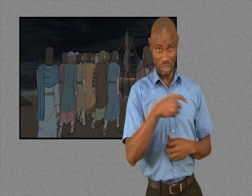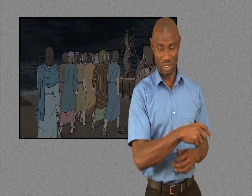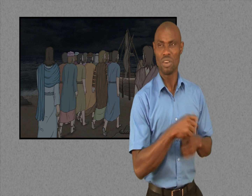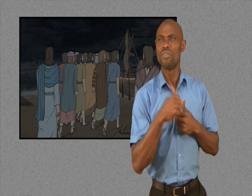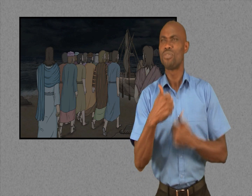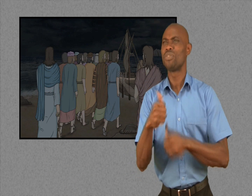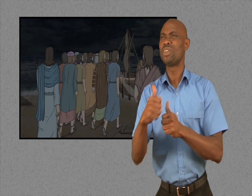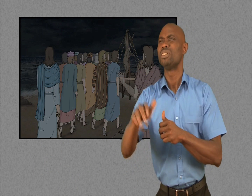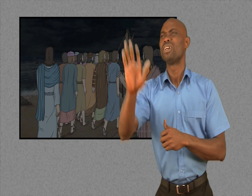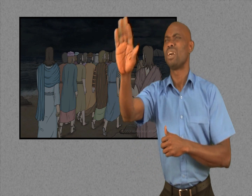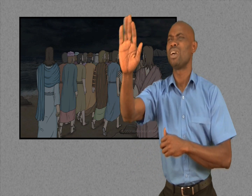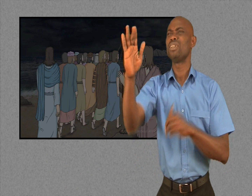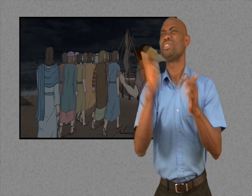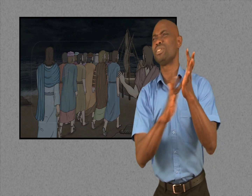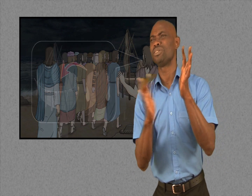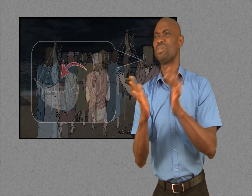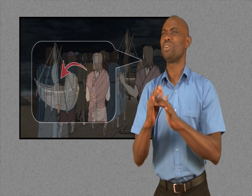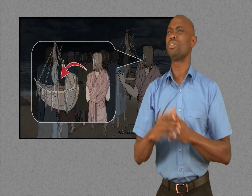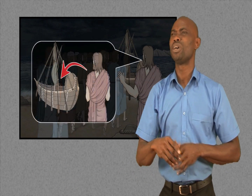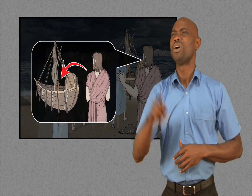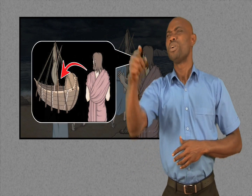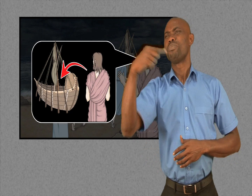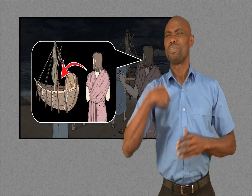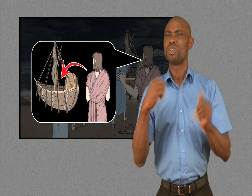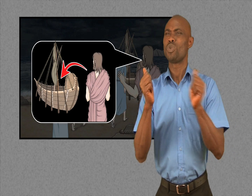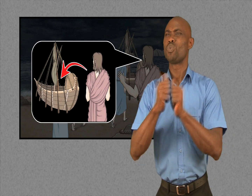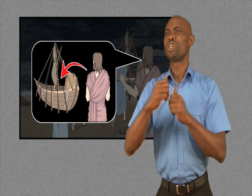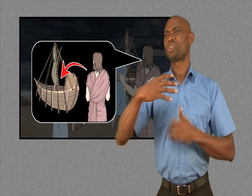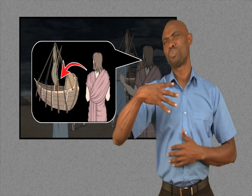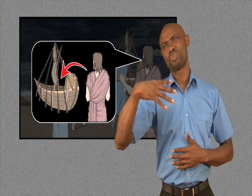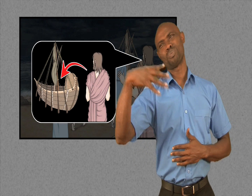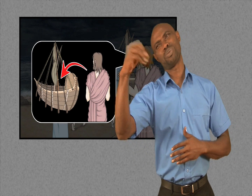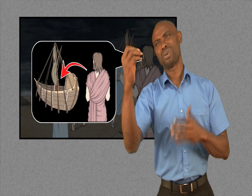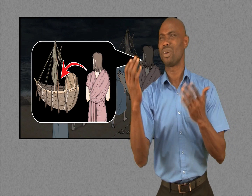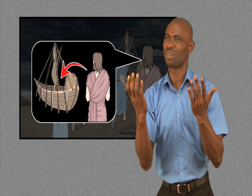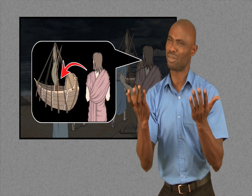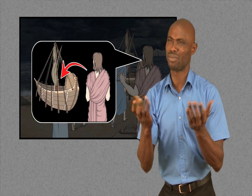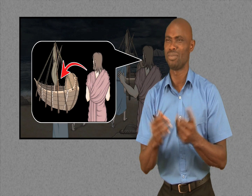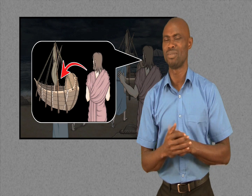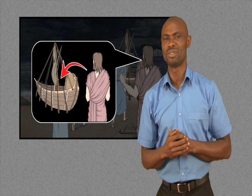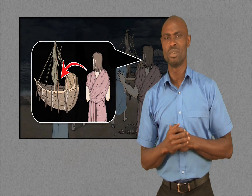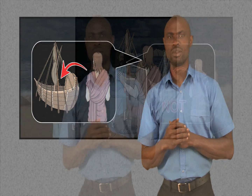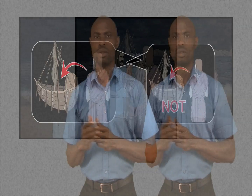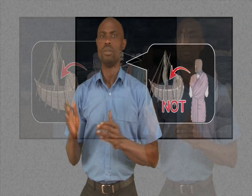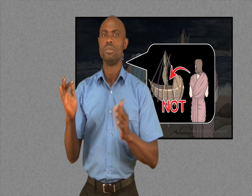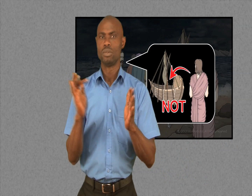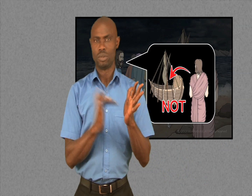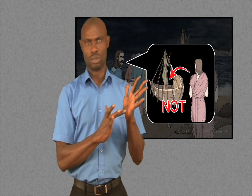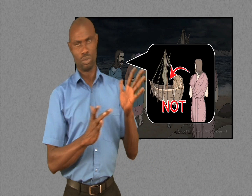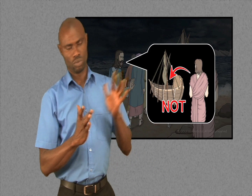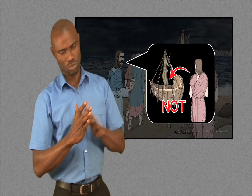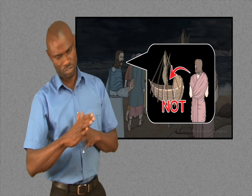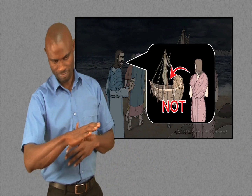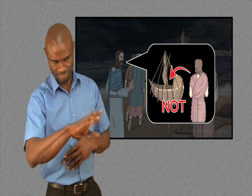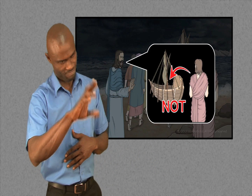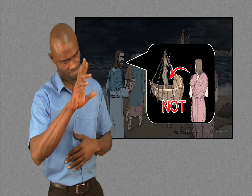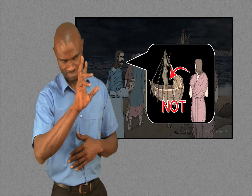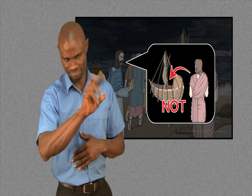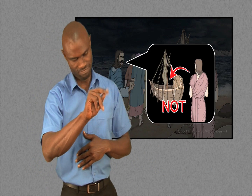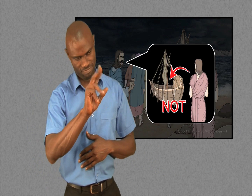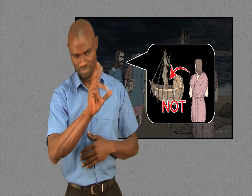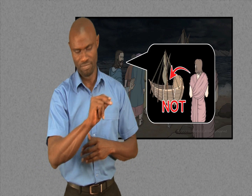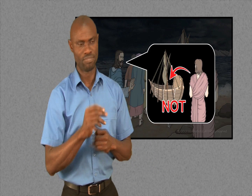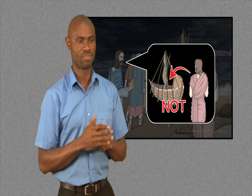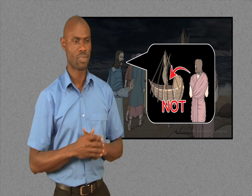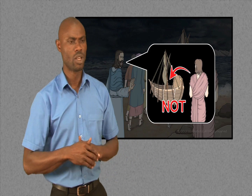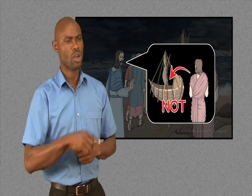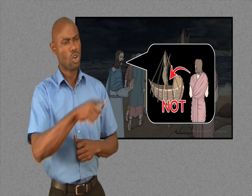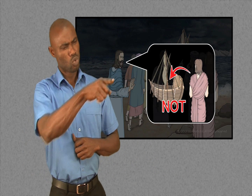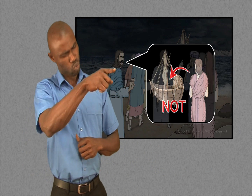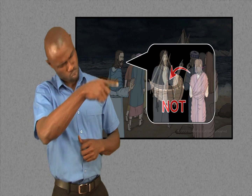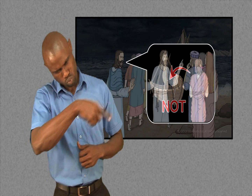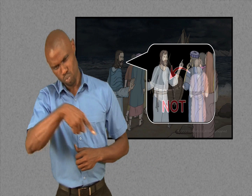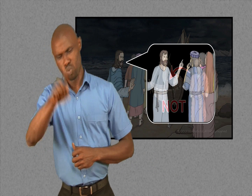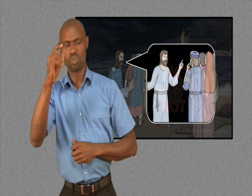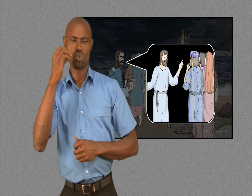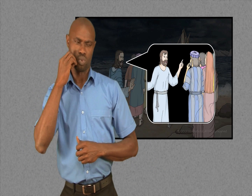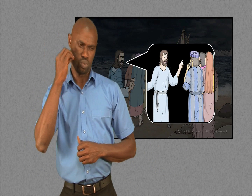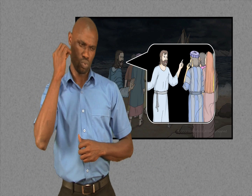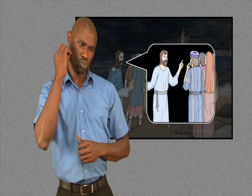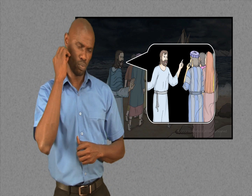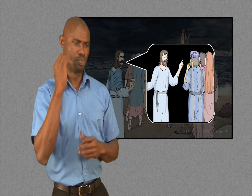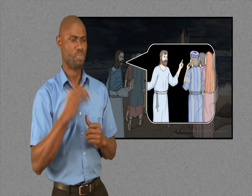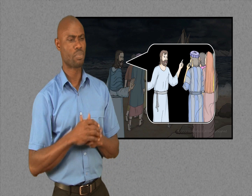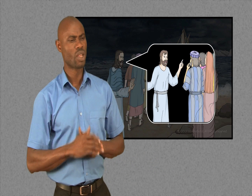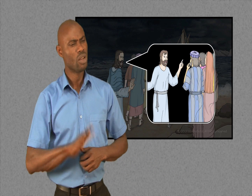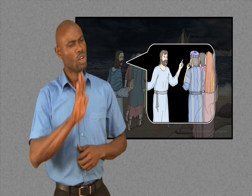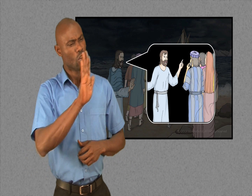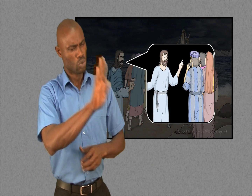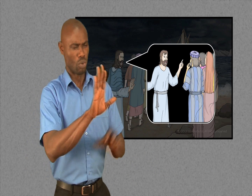As He was getting into the boat, the man who had been possessed by the demons begged to go with Him. But Jesus would not allow him.